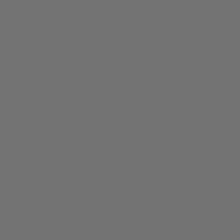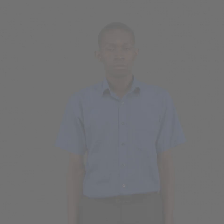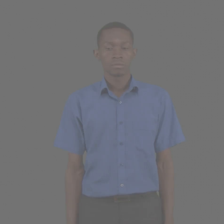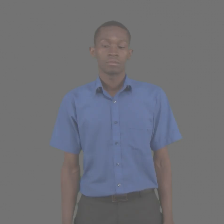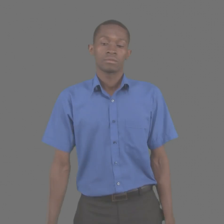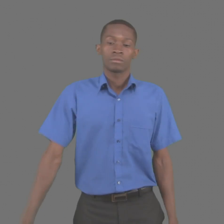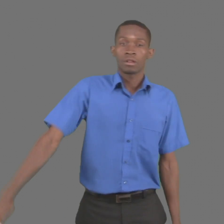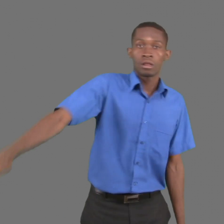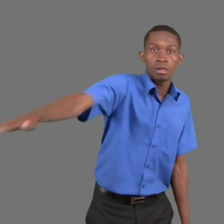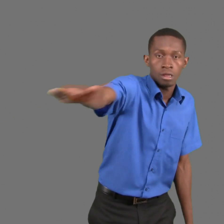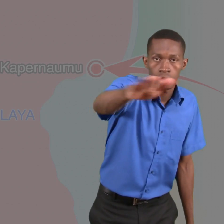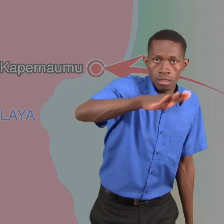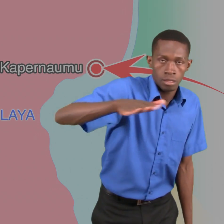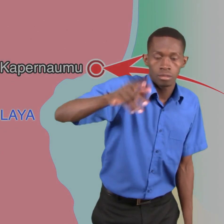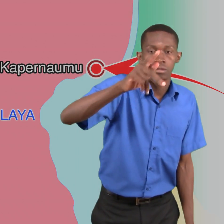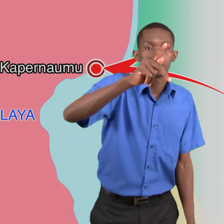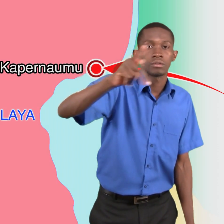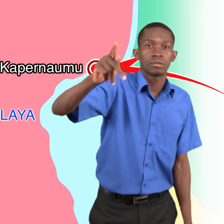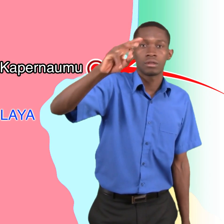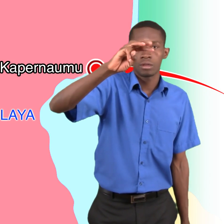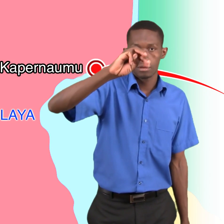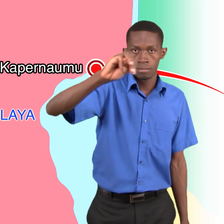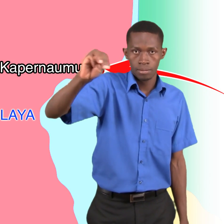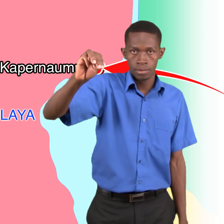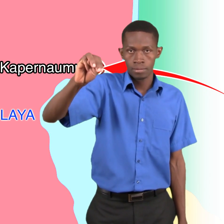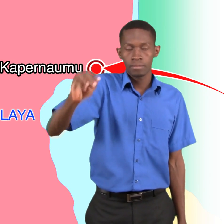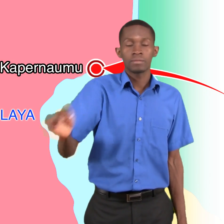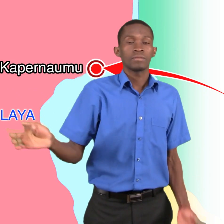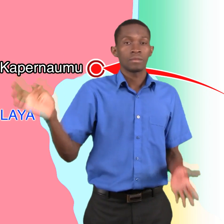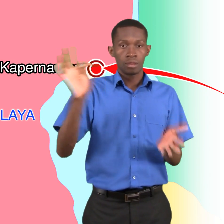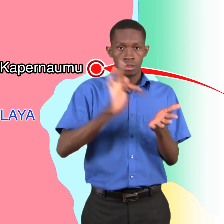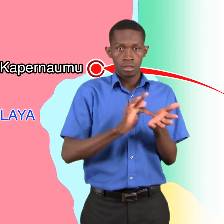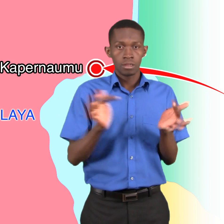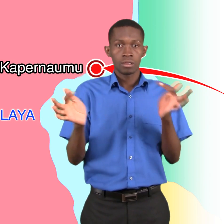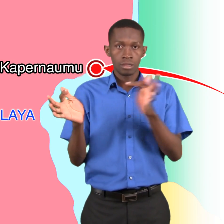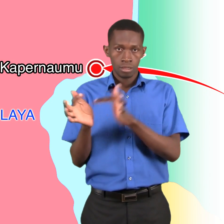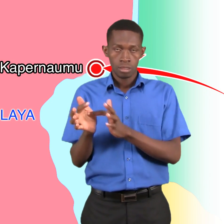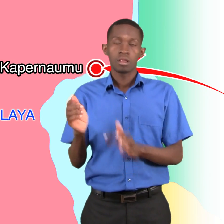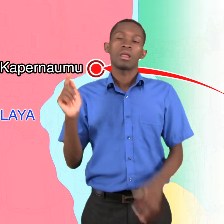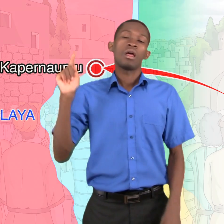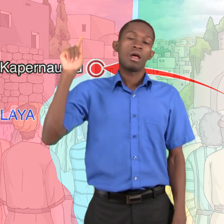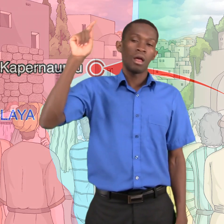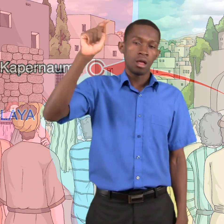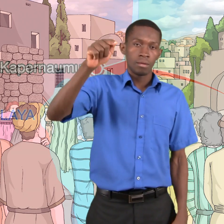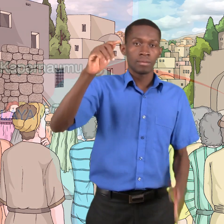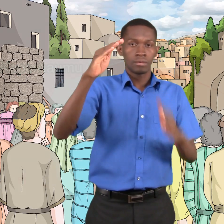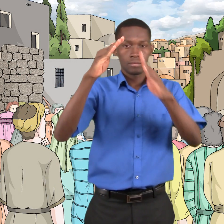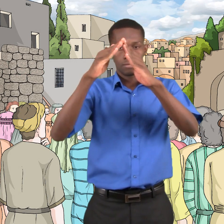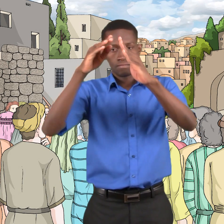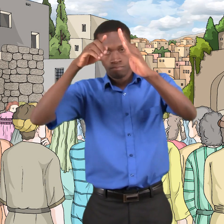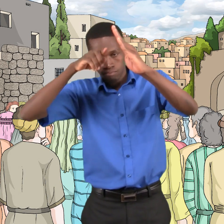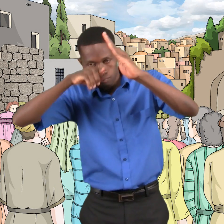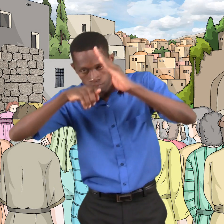A few days later Jesus went back to Capernaum.